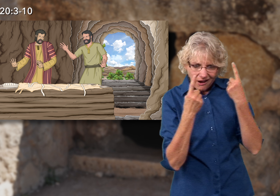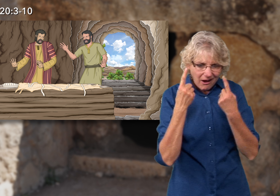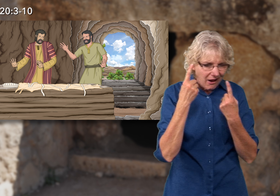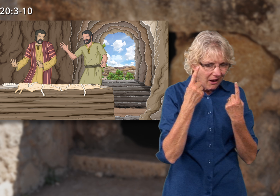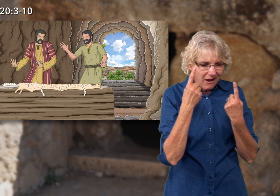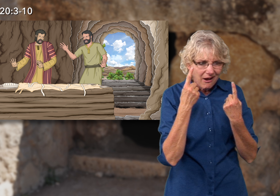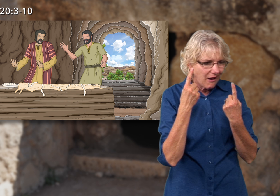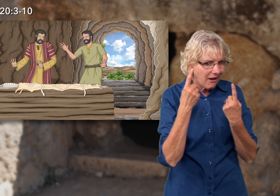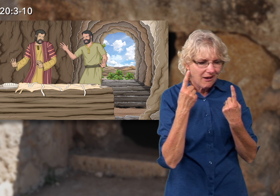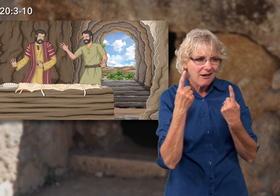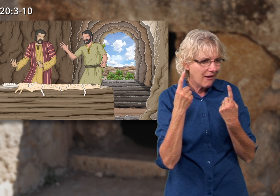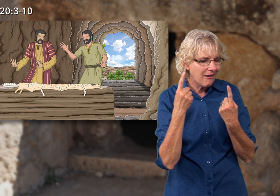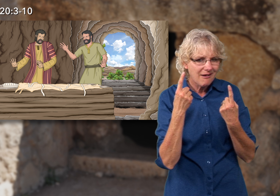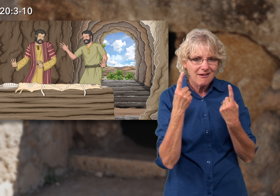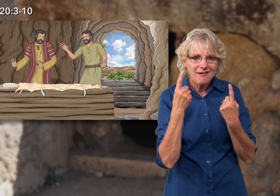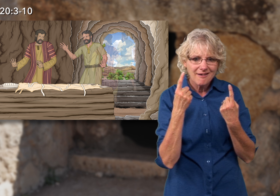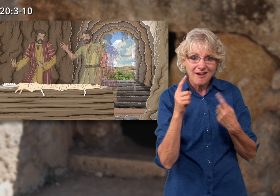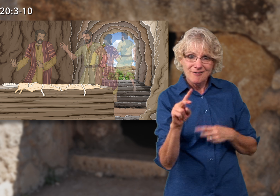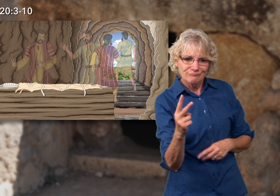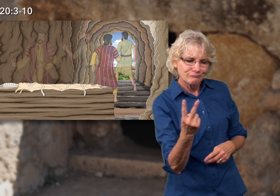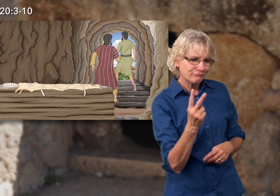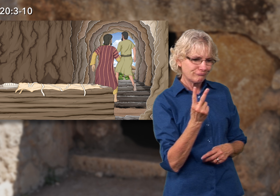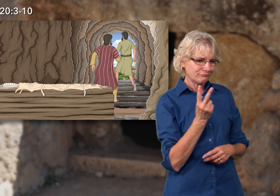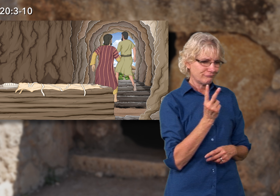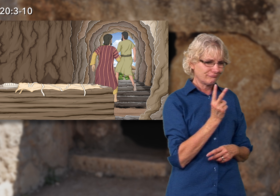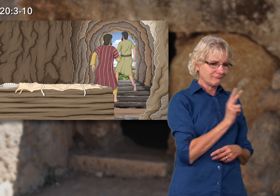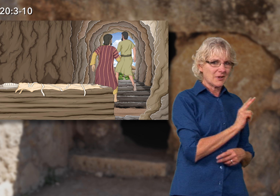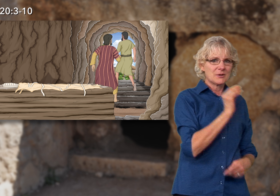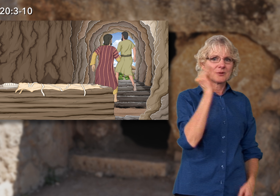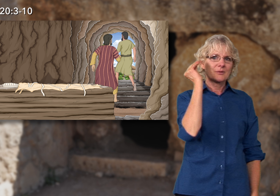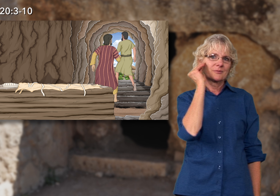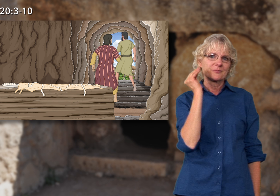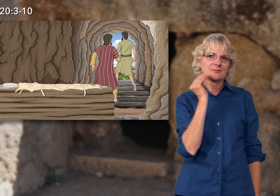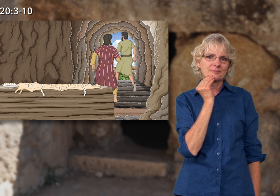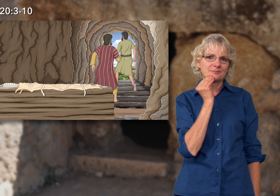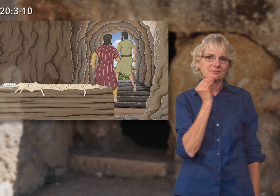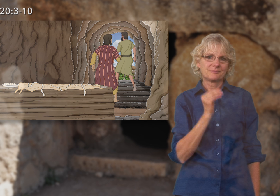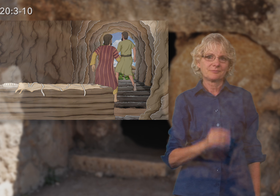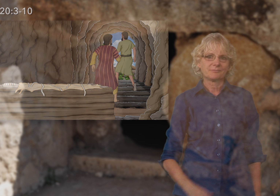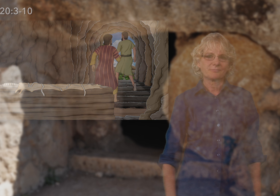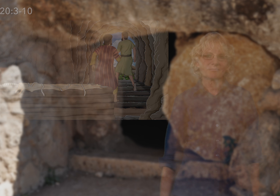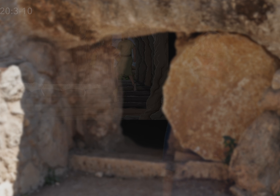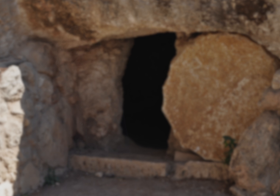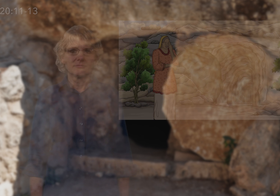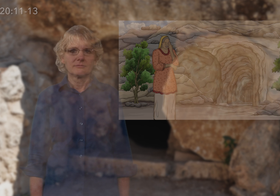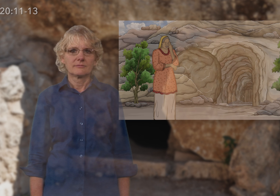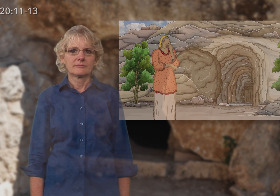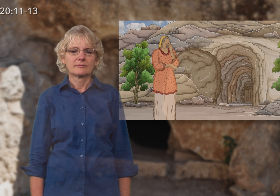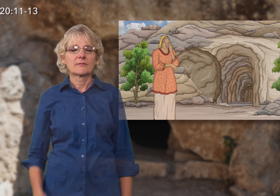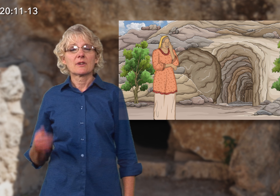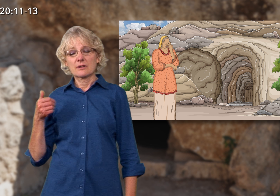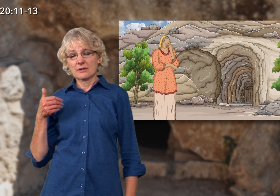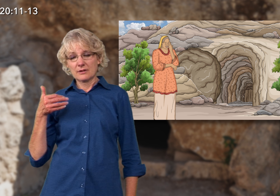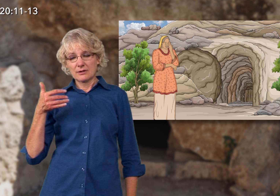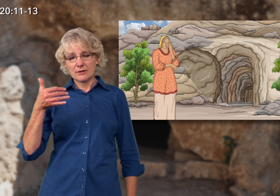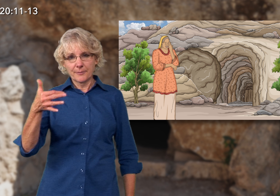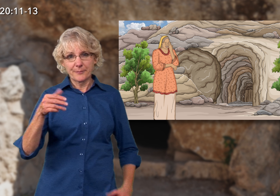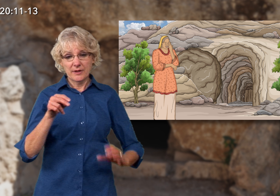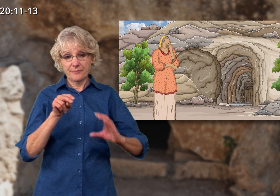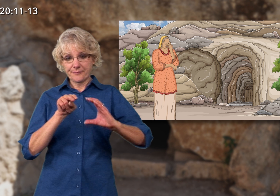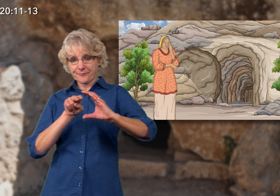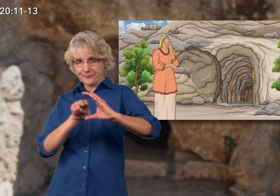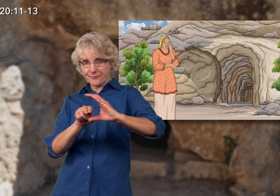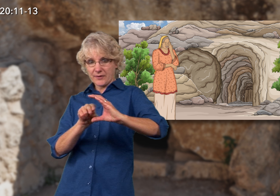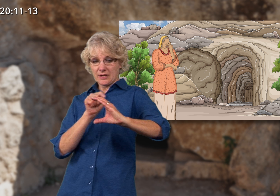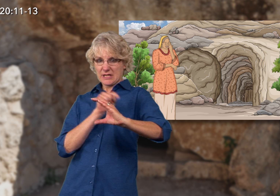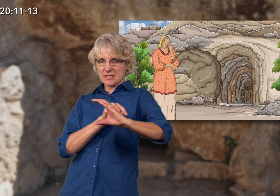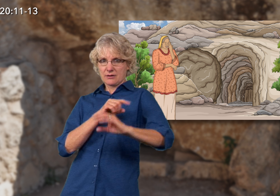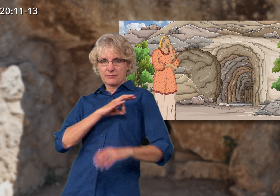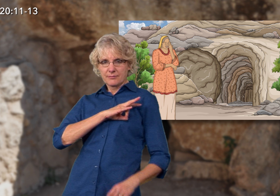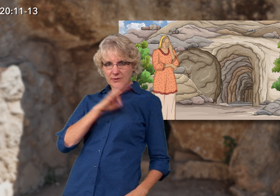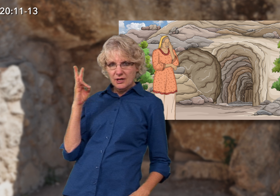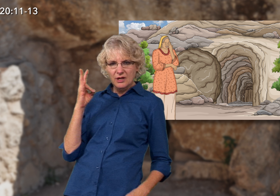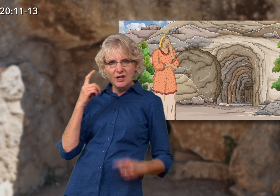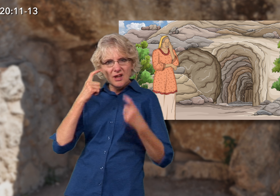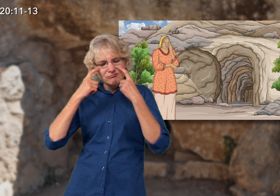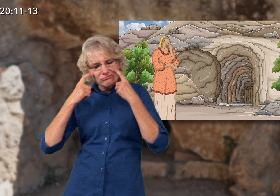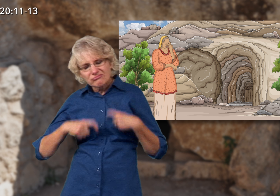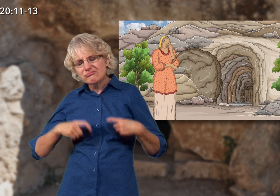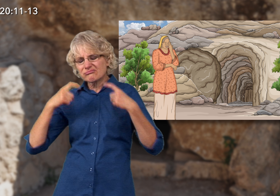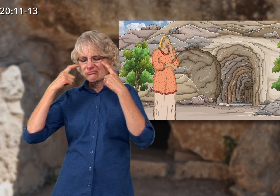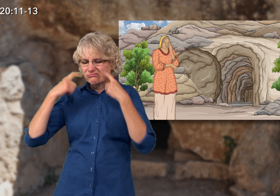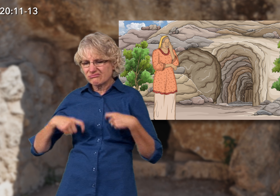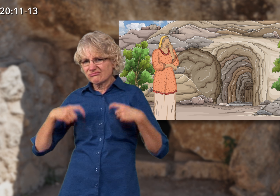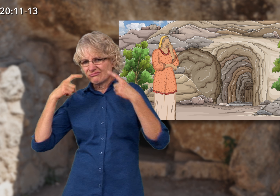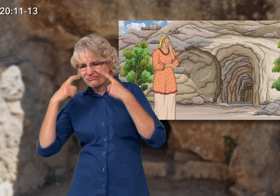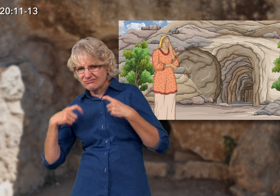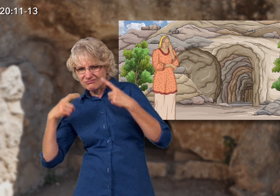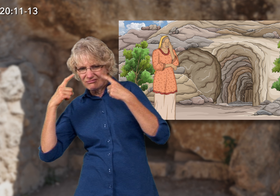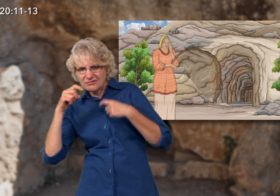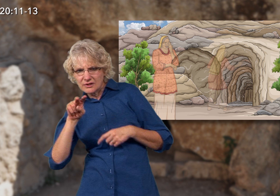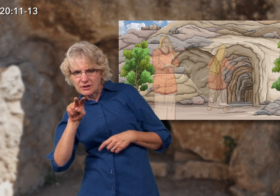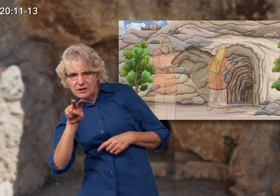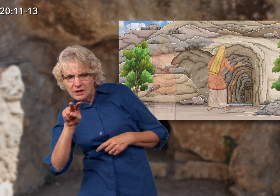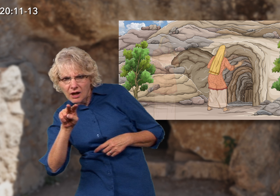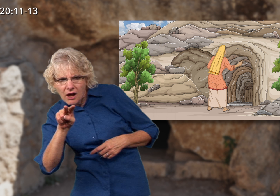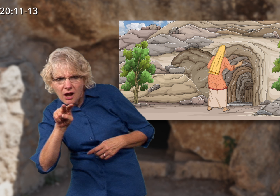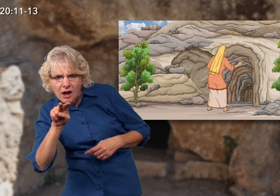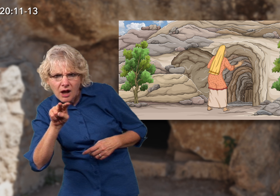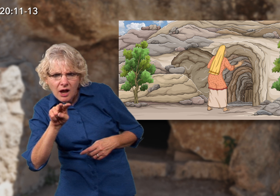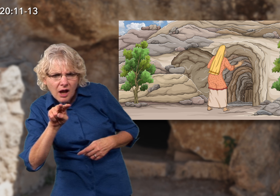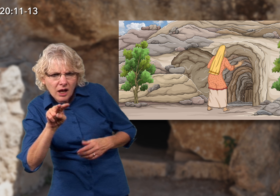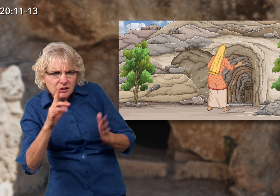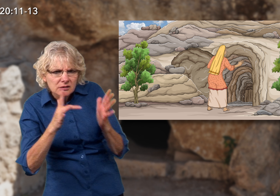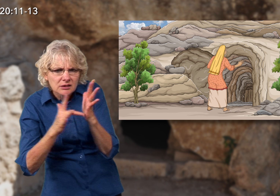Then the disciples returned to their homes. But Mary stood outside the tomb weeping.